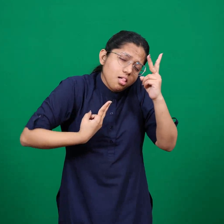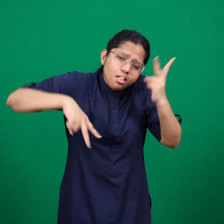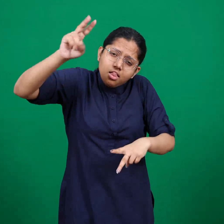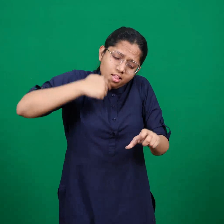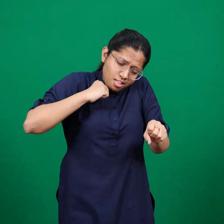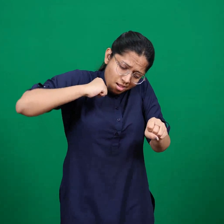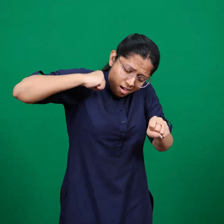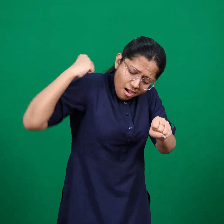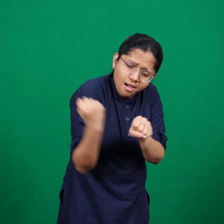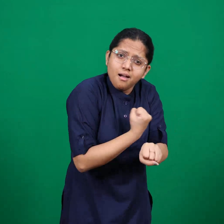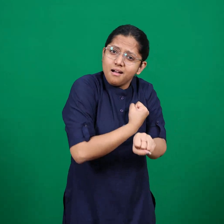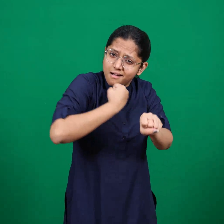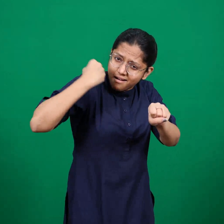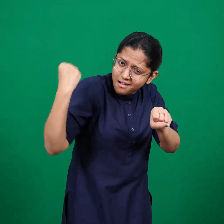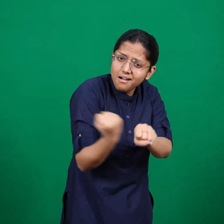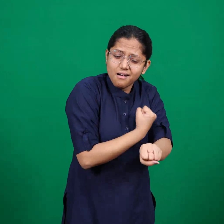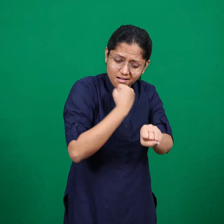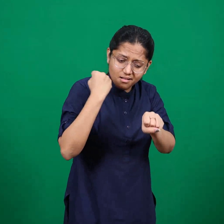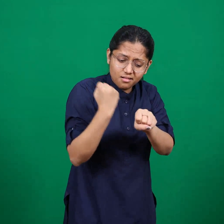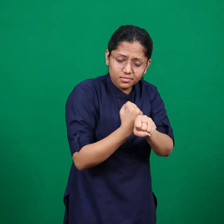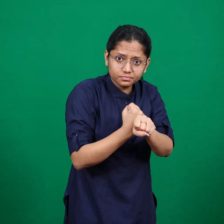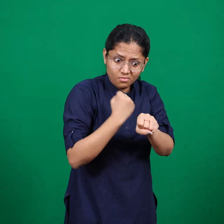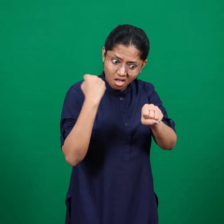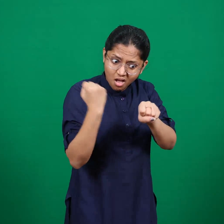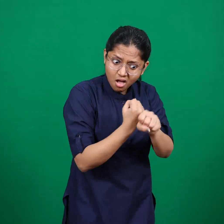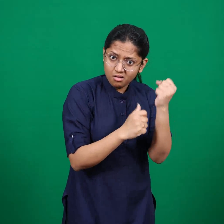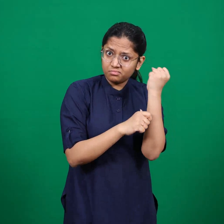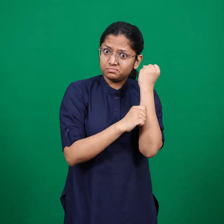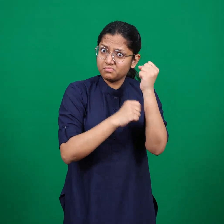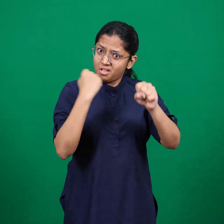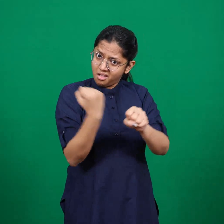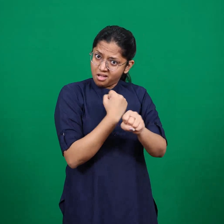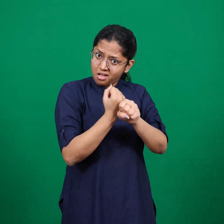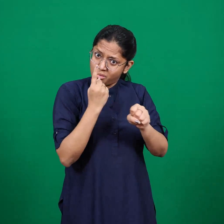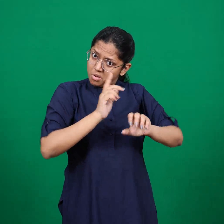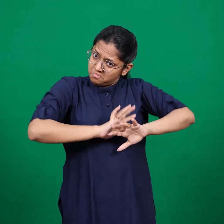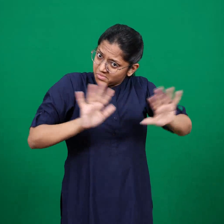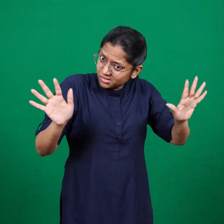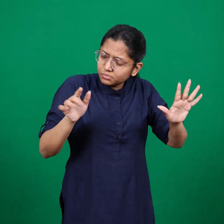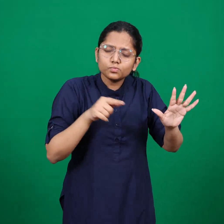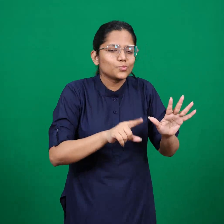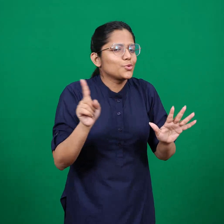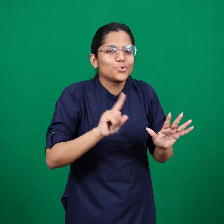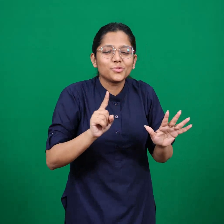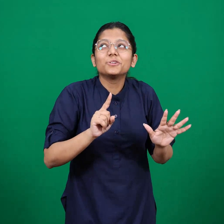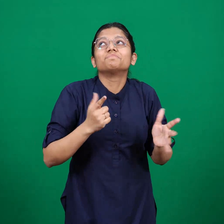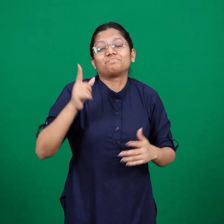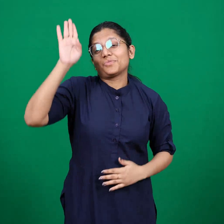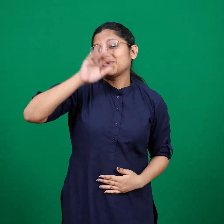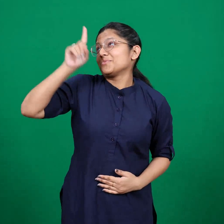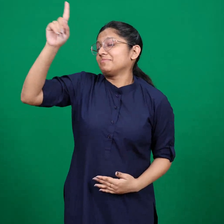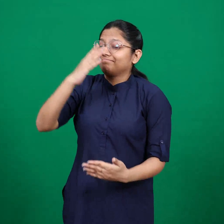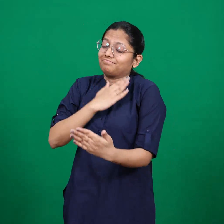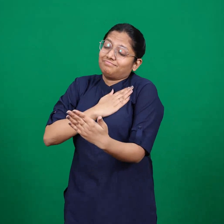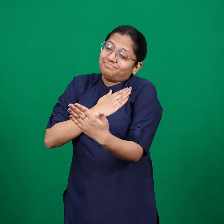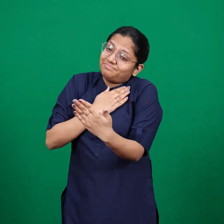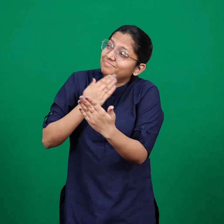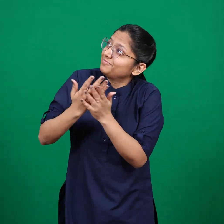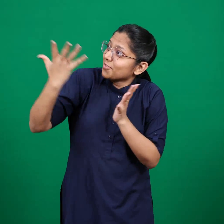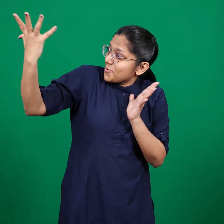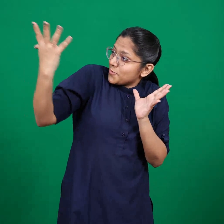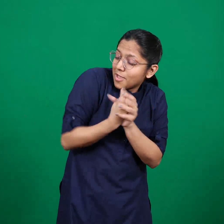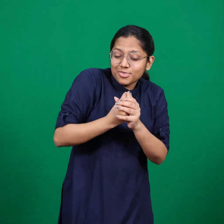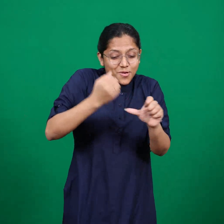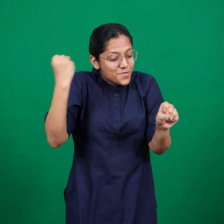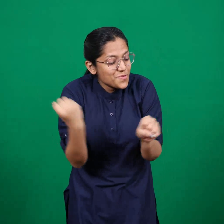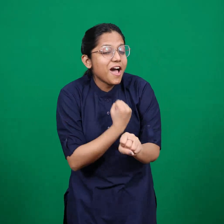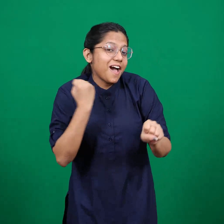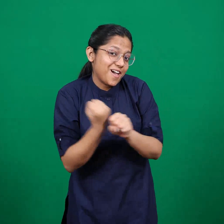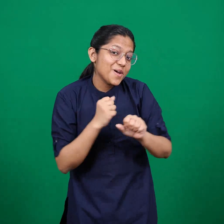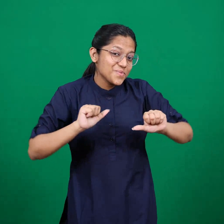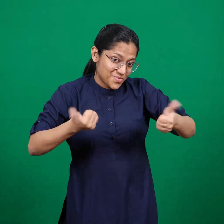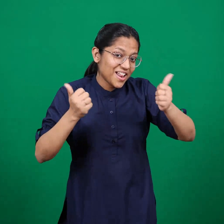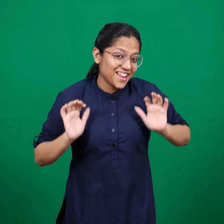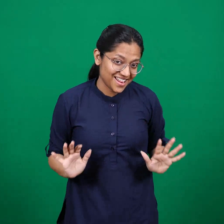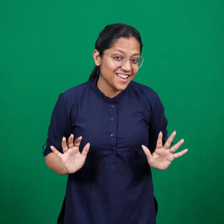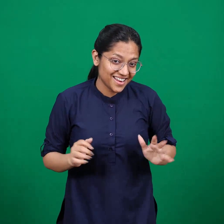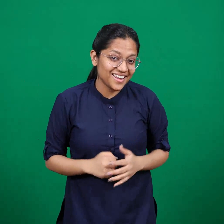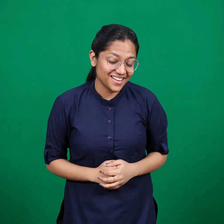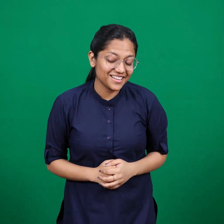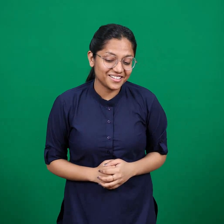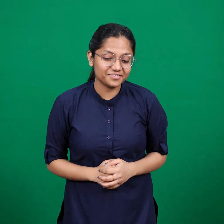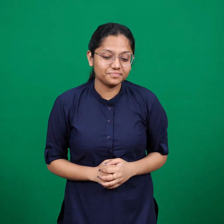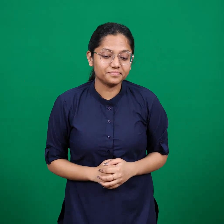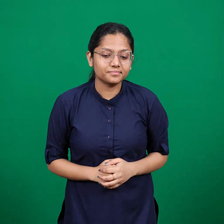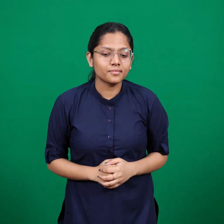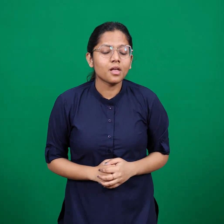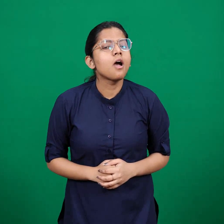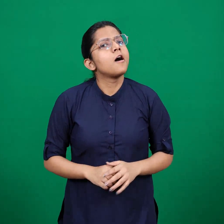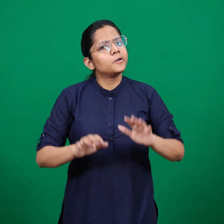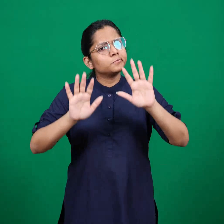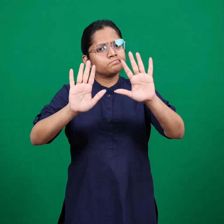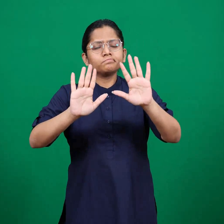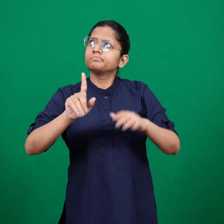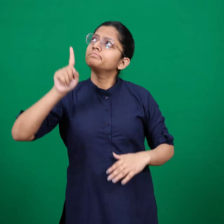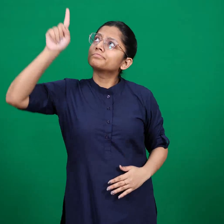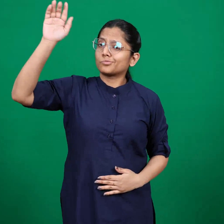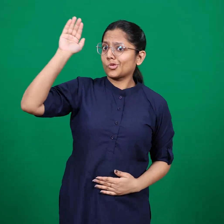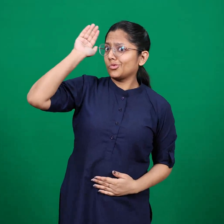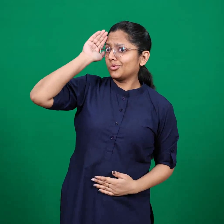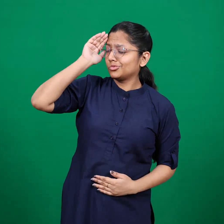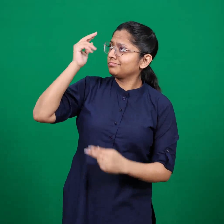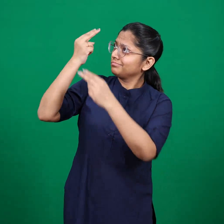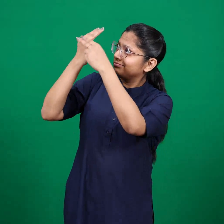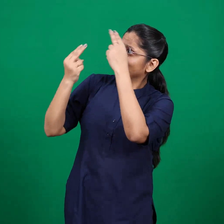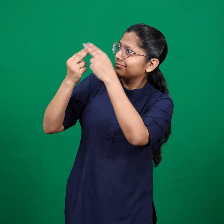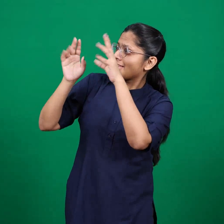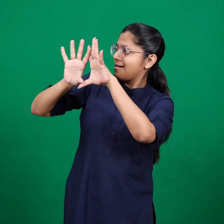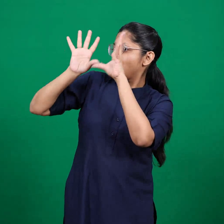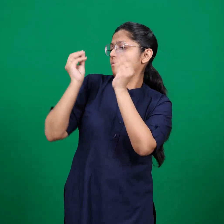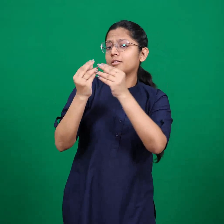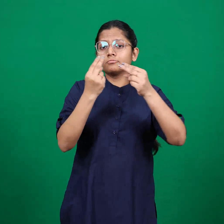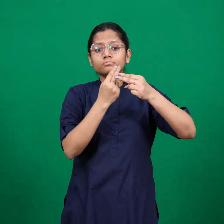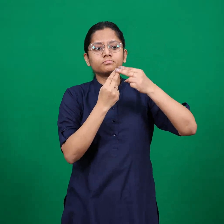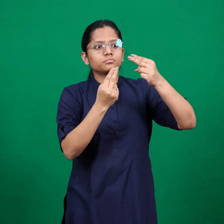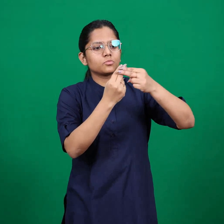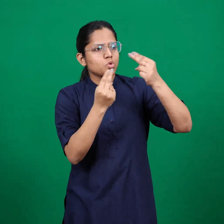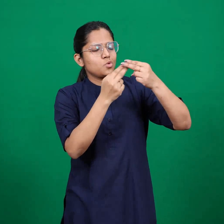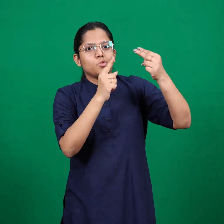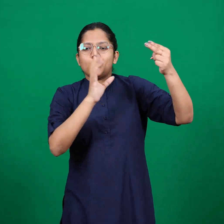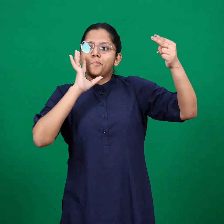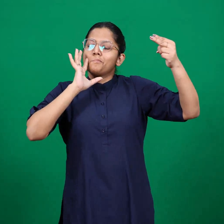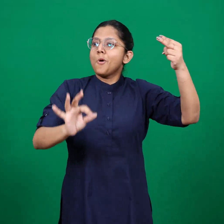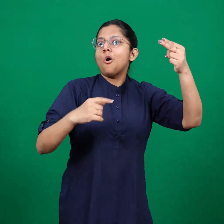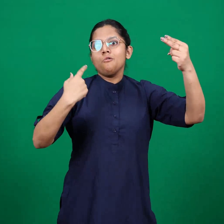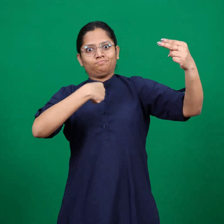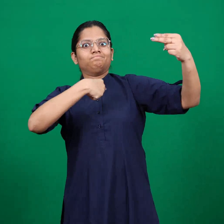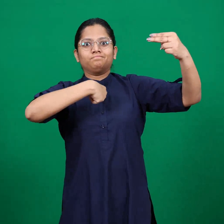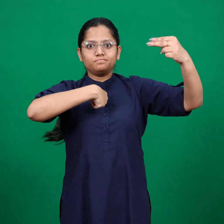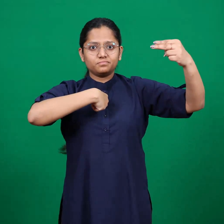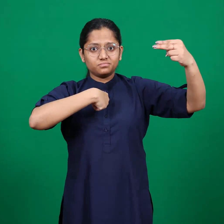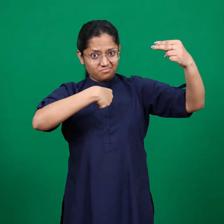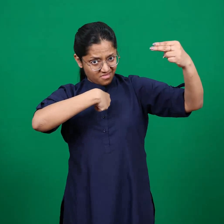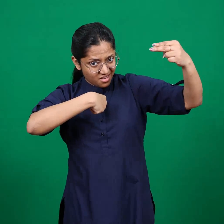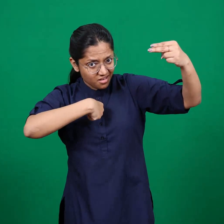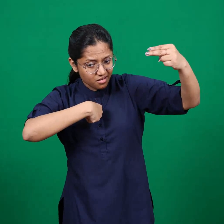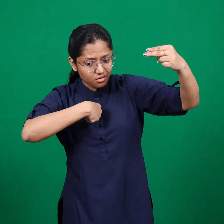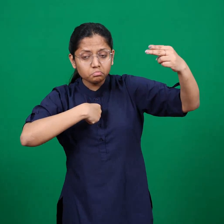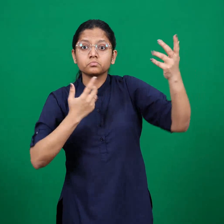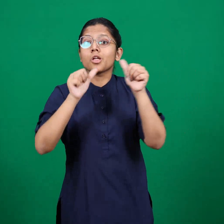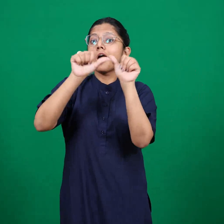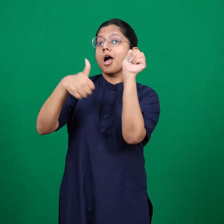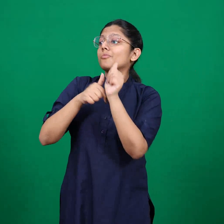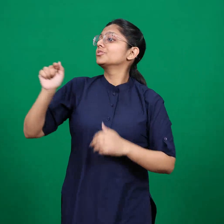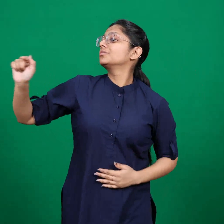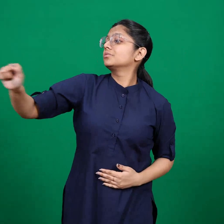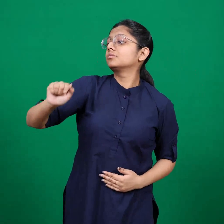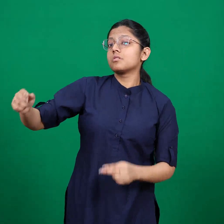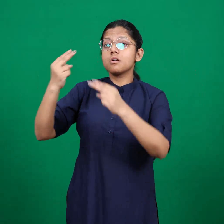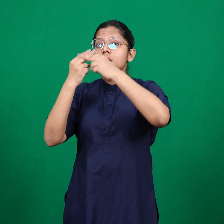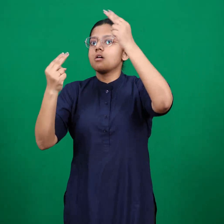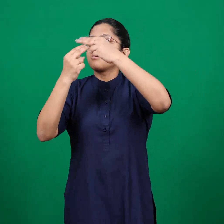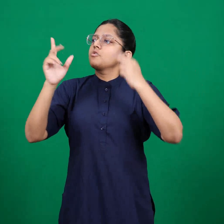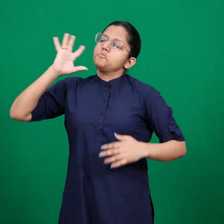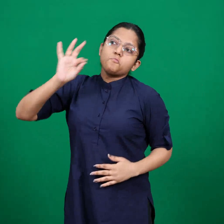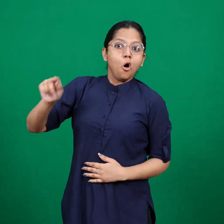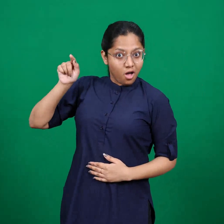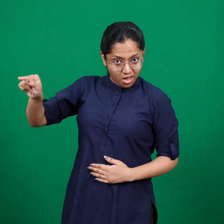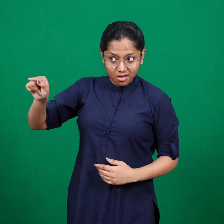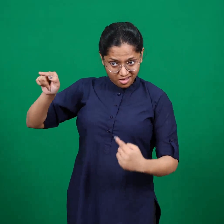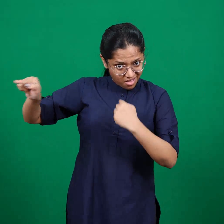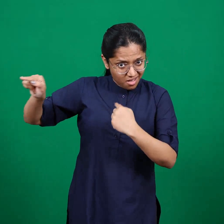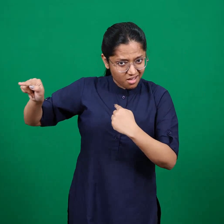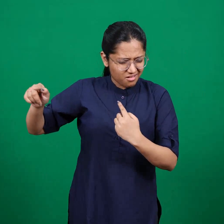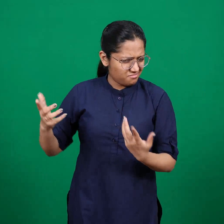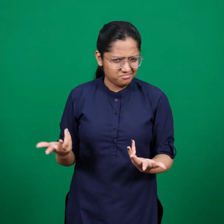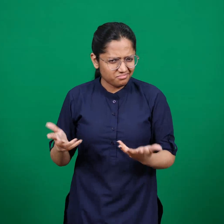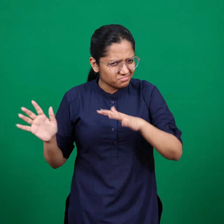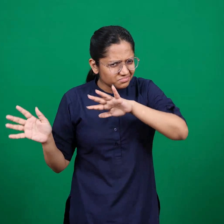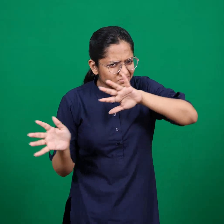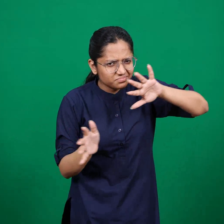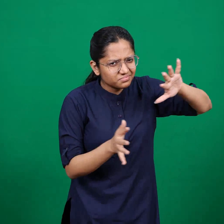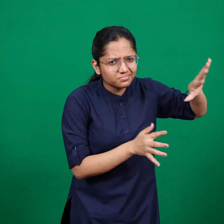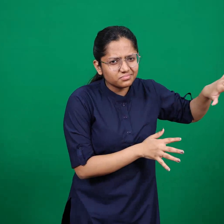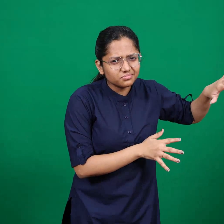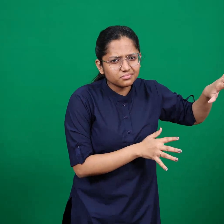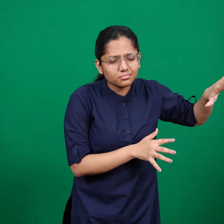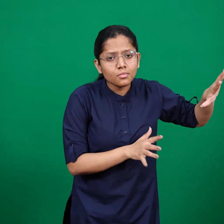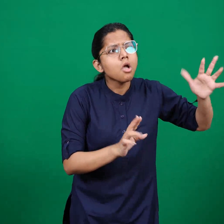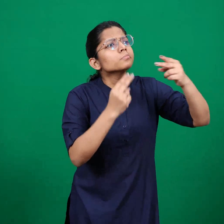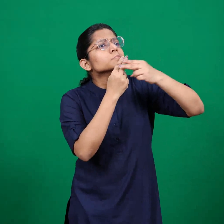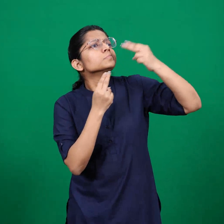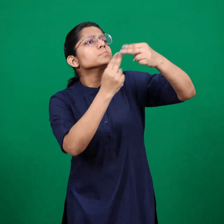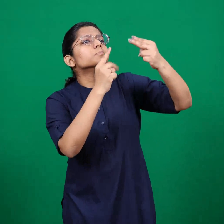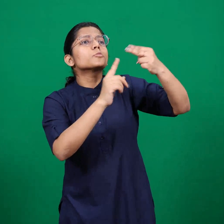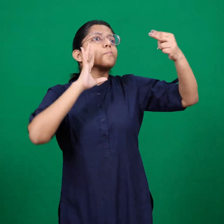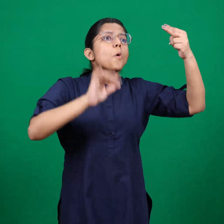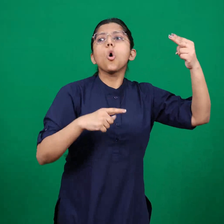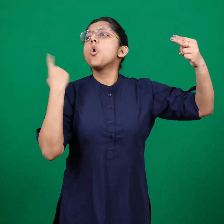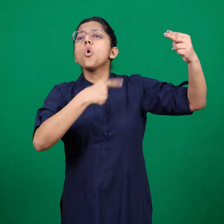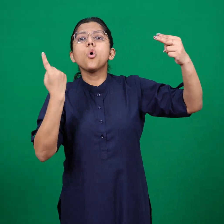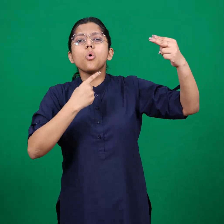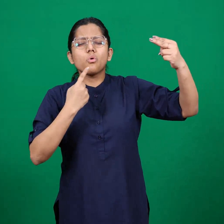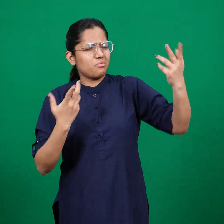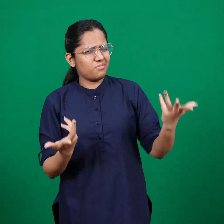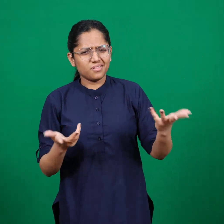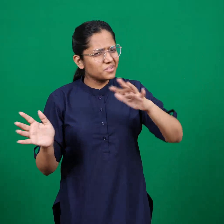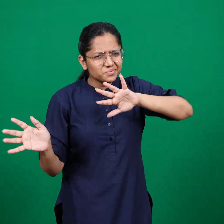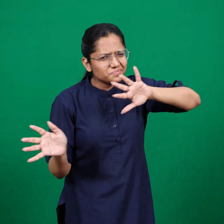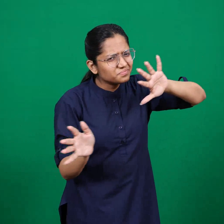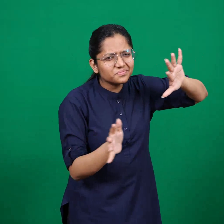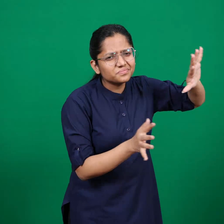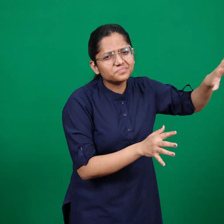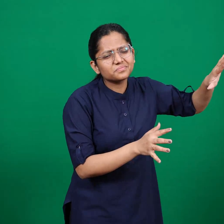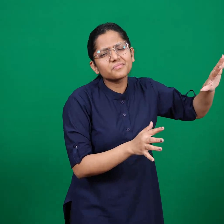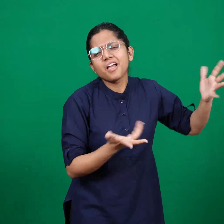No, I worked harder than all of them- yet not I, but the grace of God that was with me.